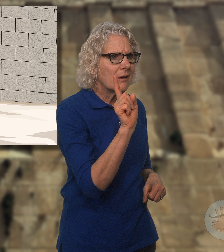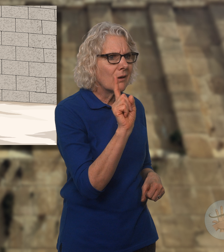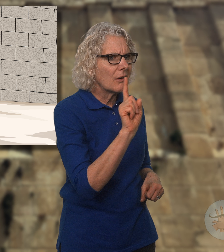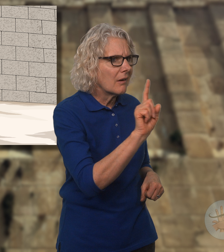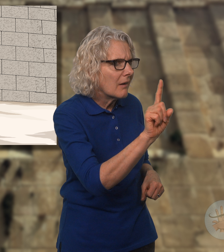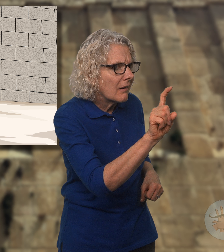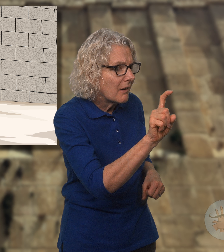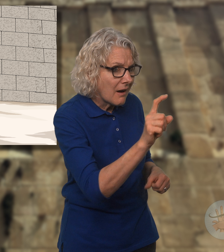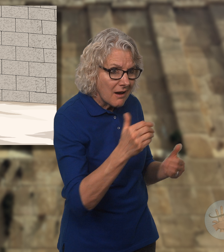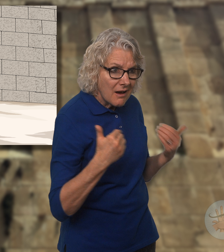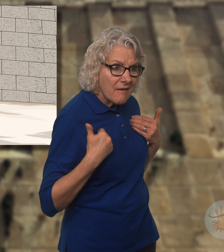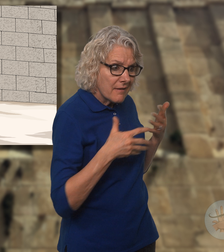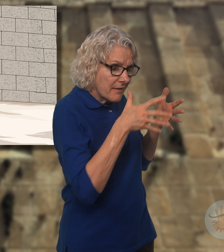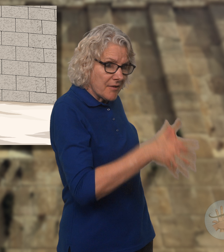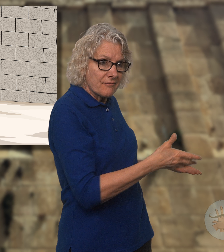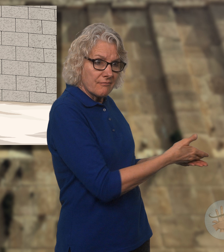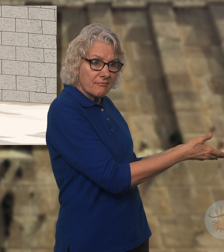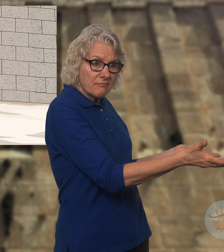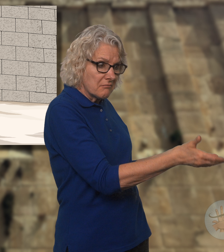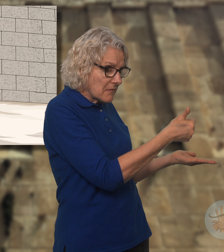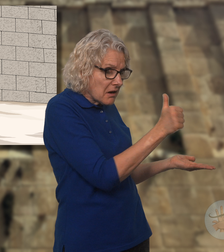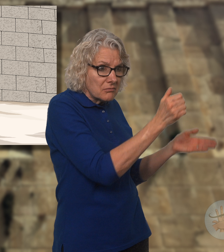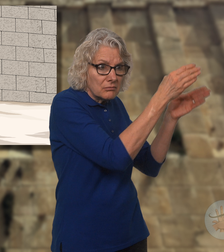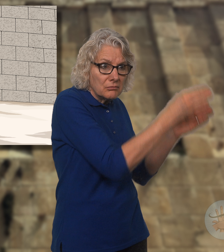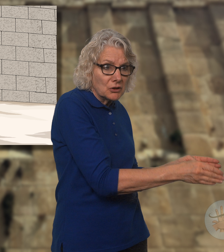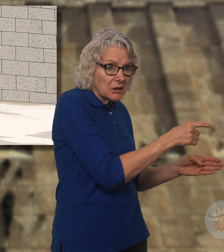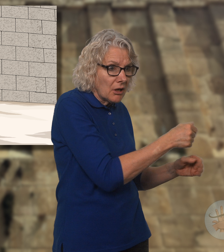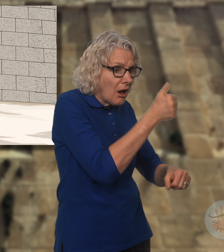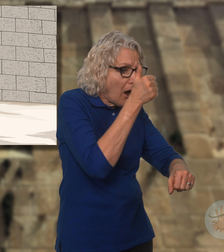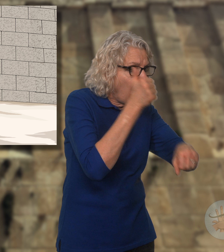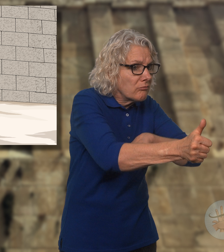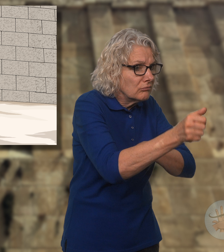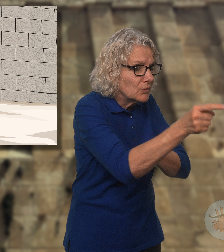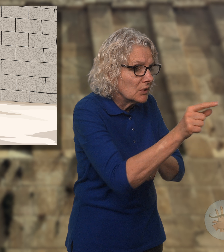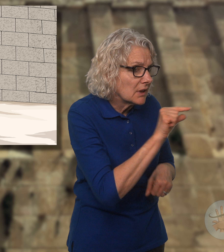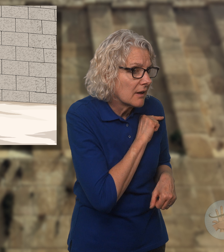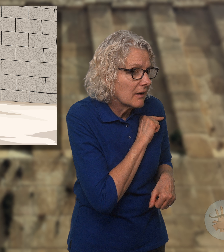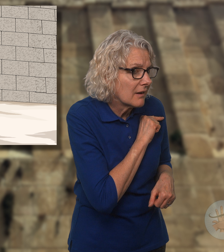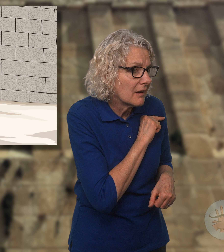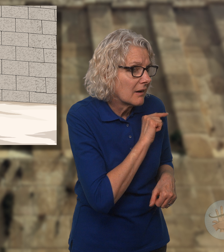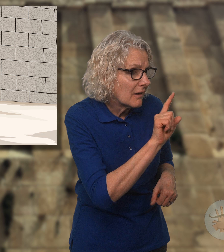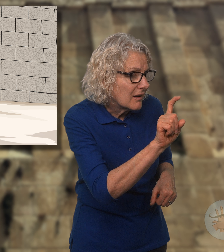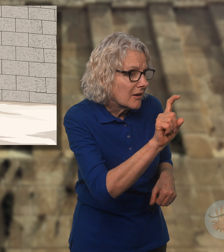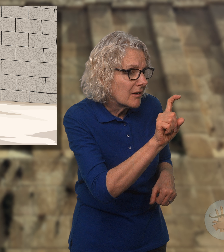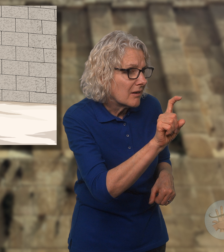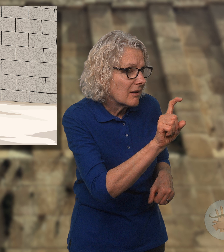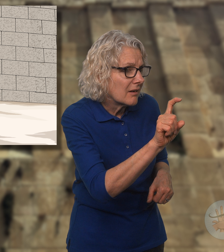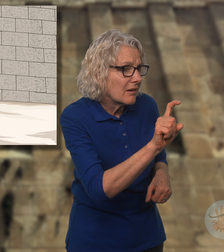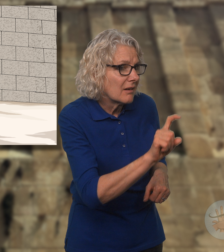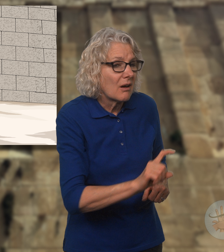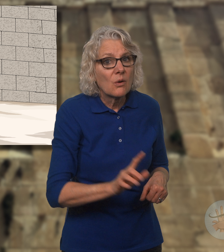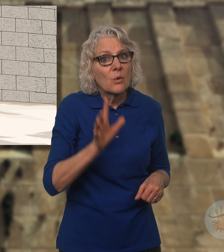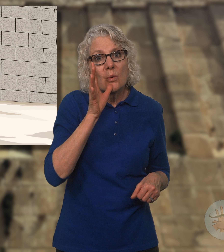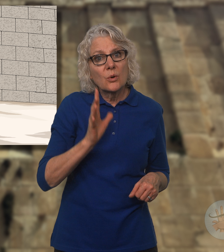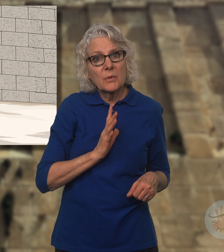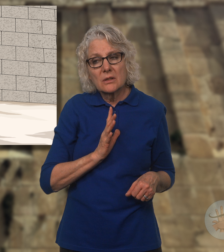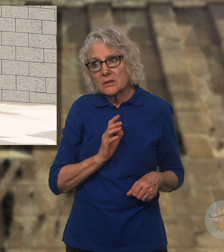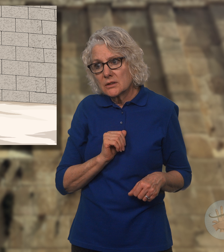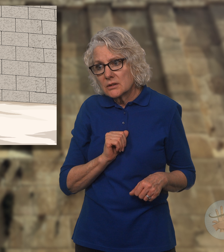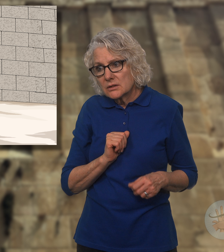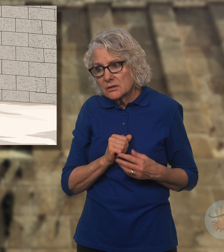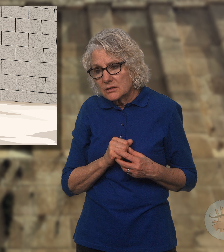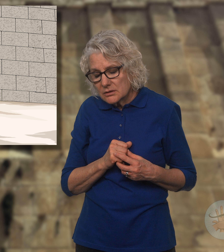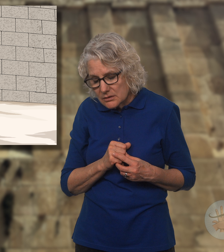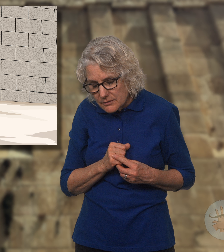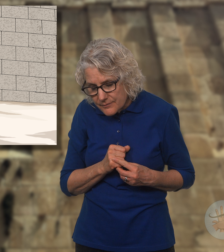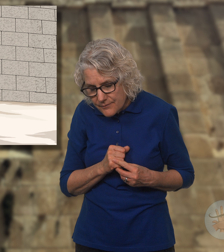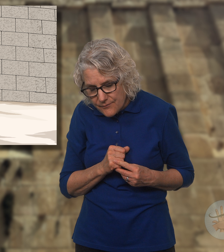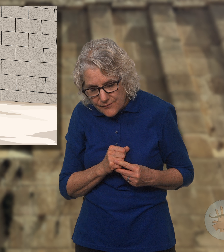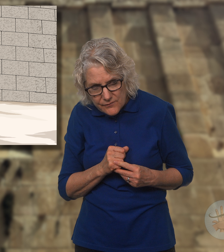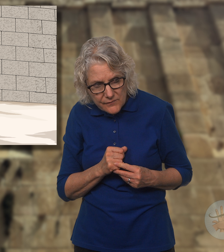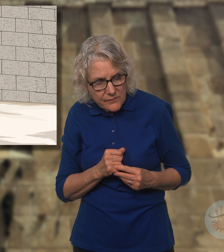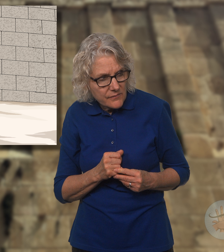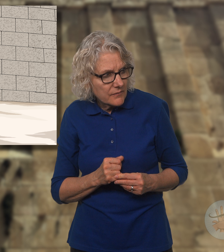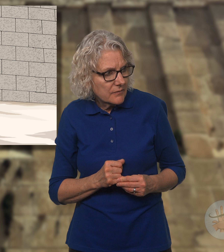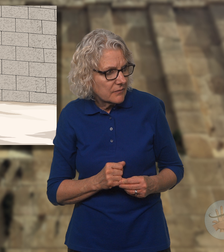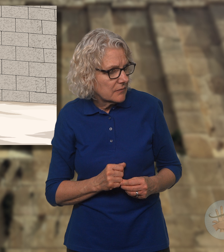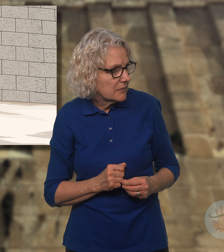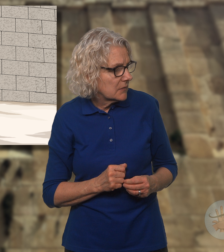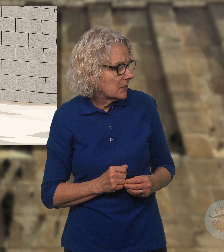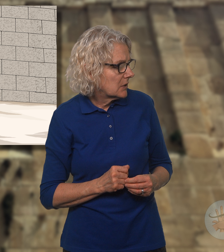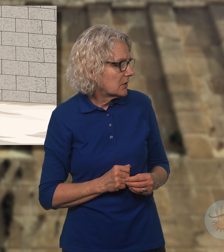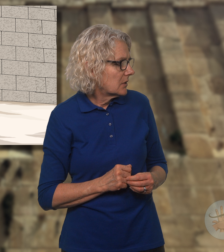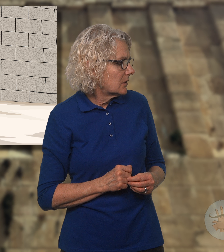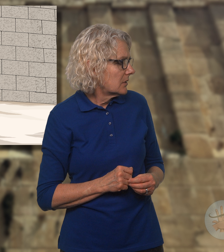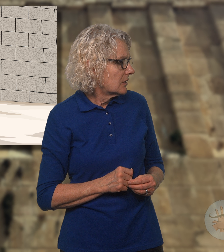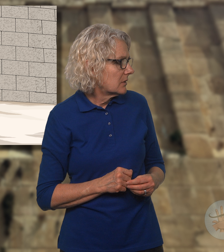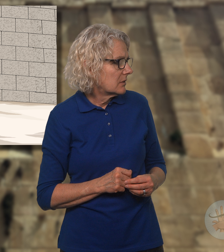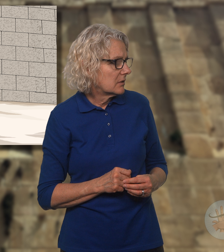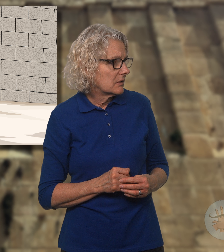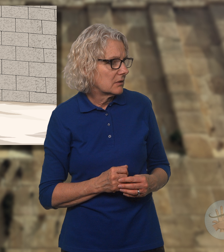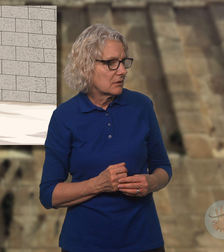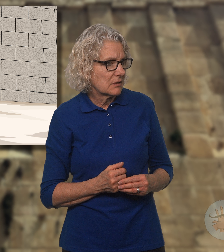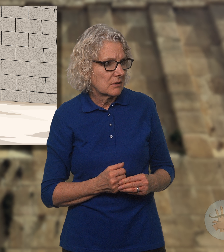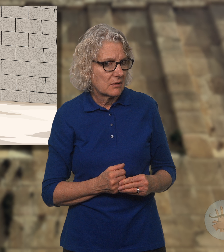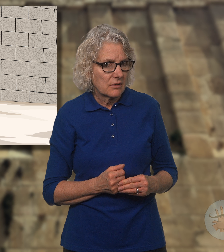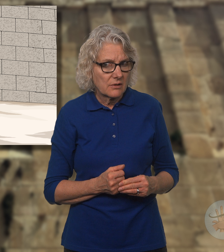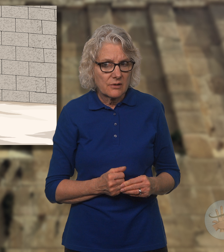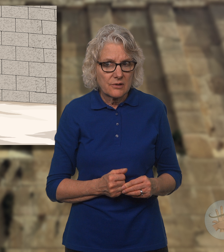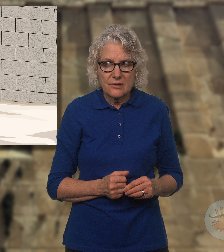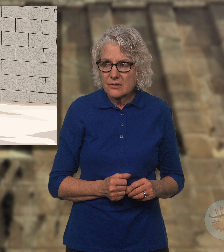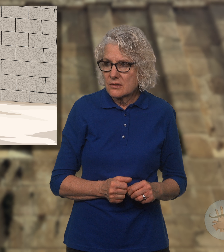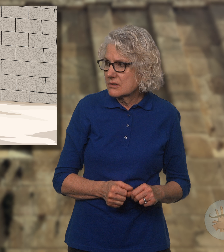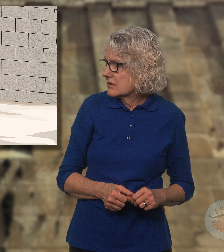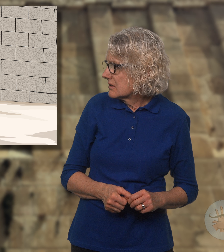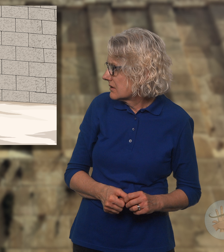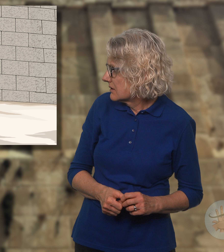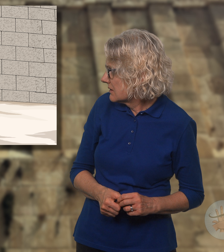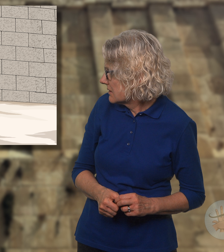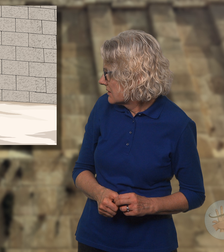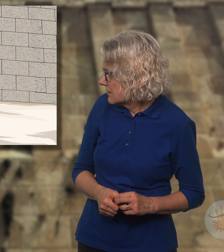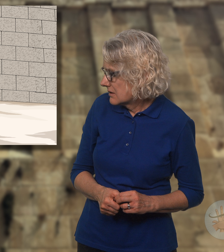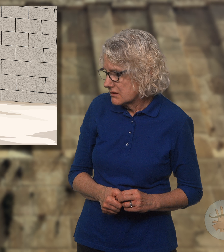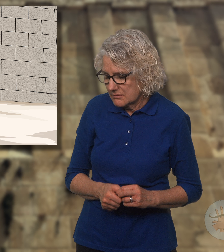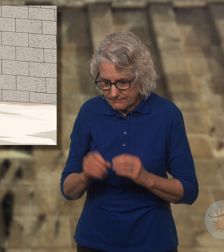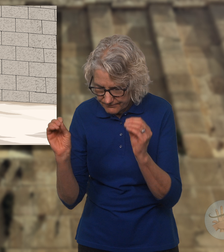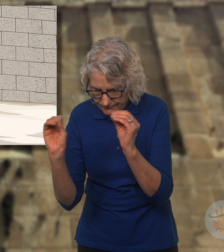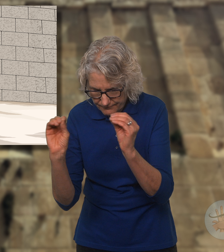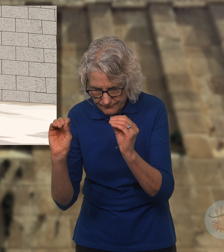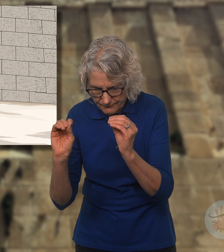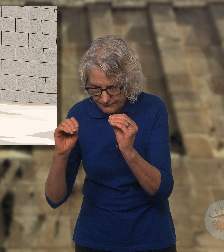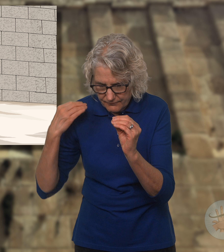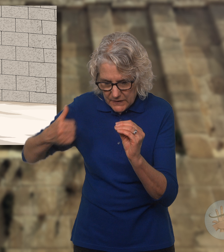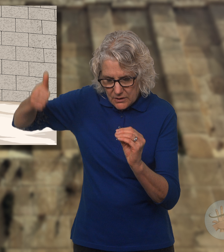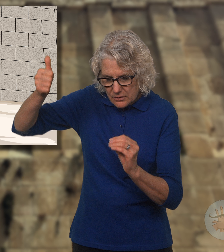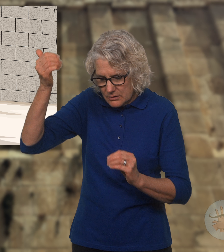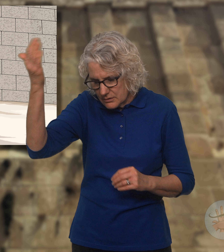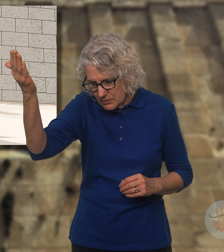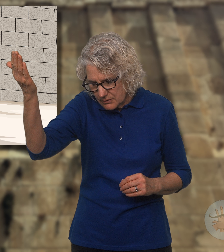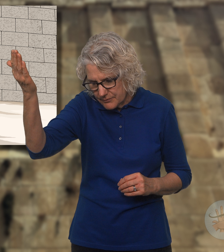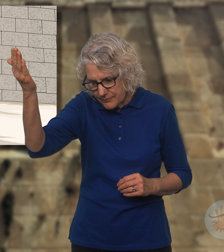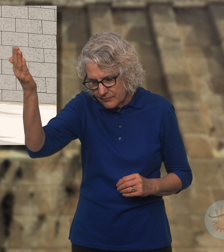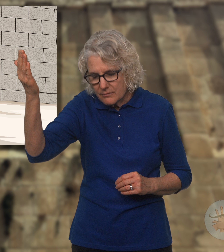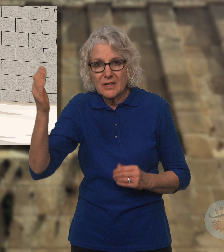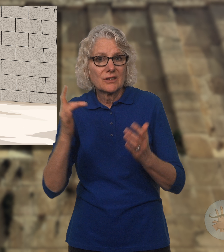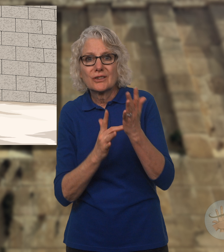Has no one condemned you?” “No one, Lord,” she answered.